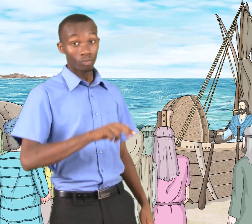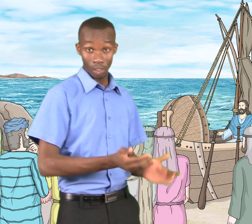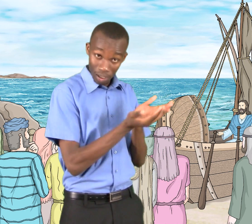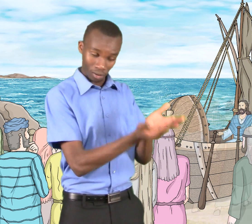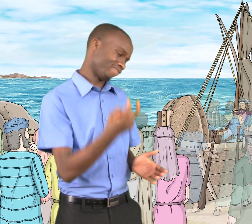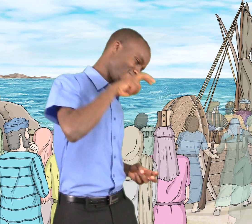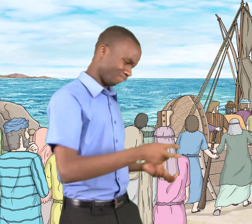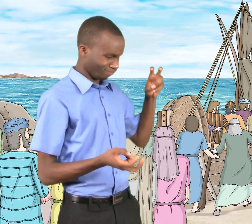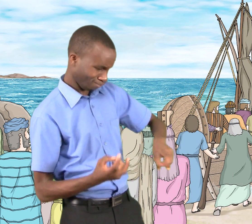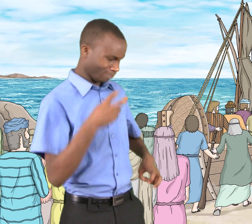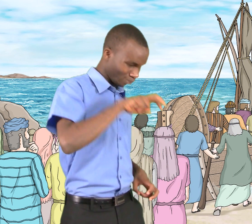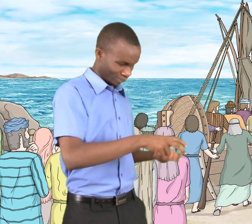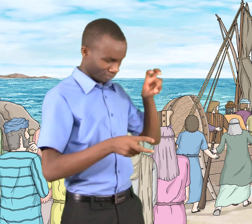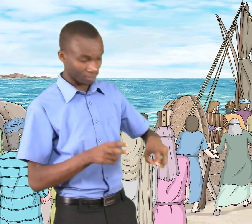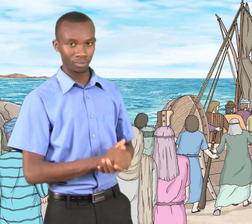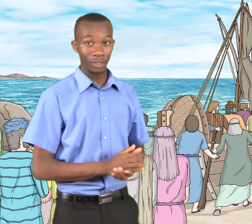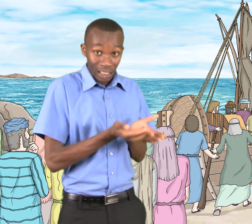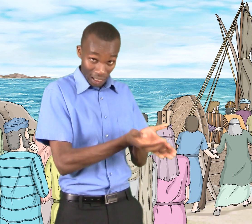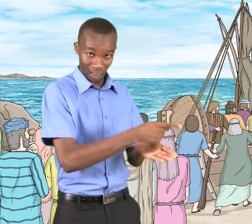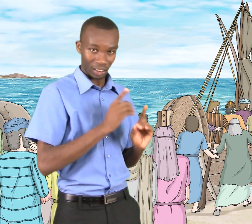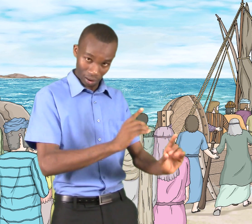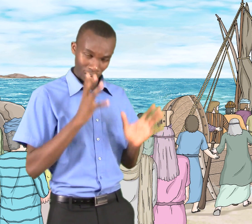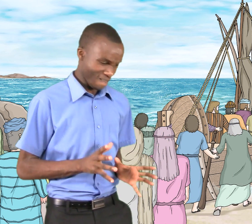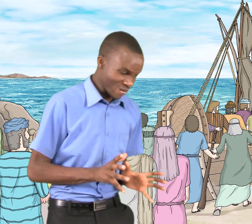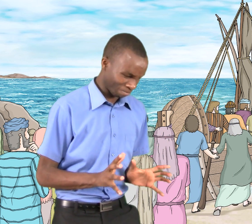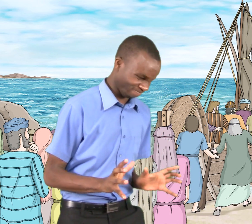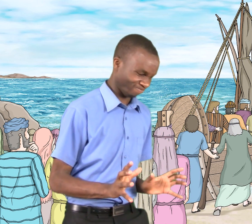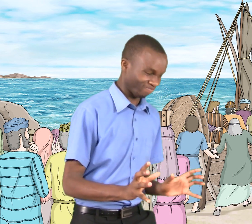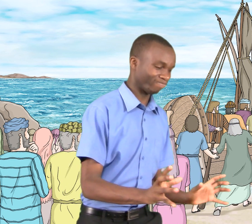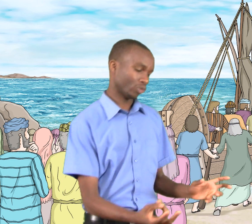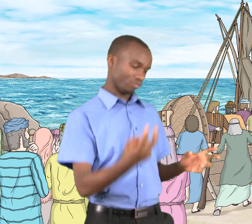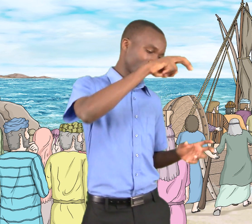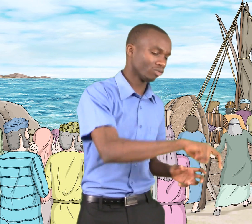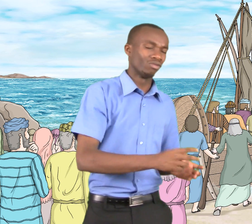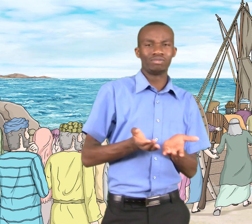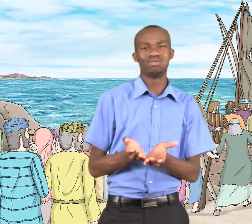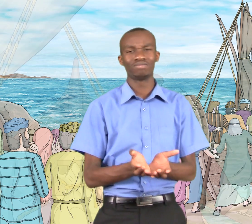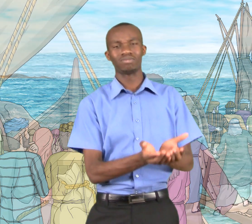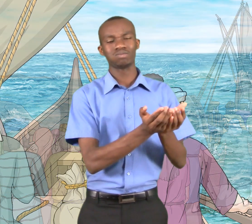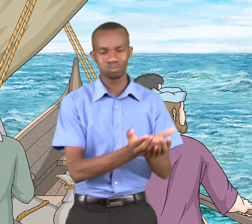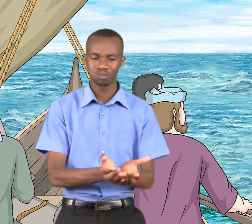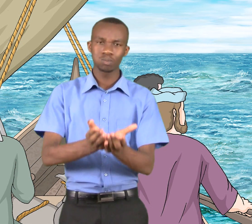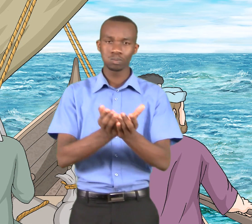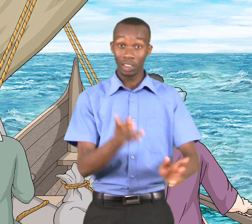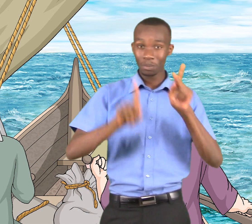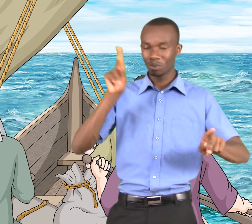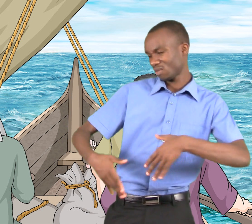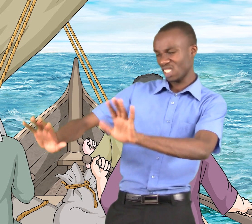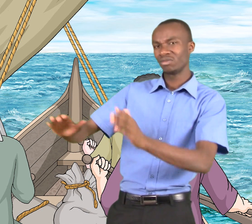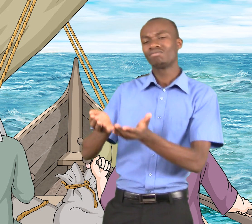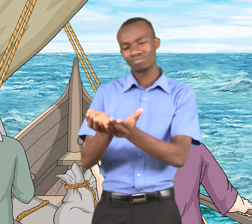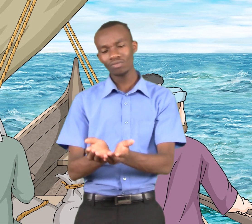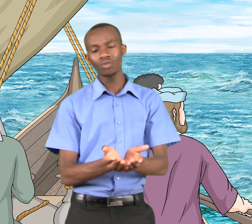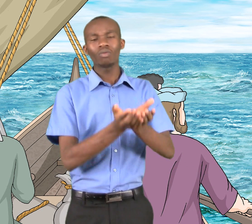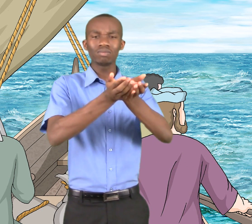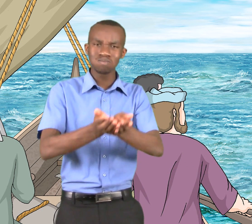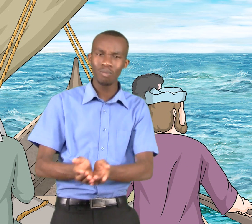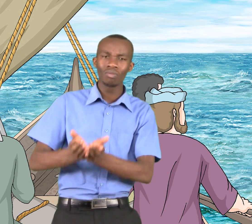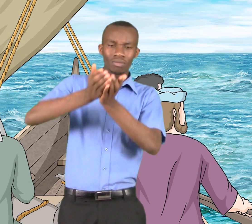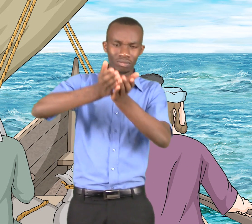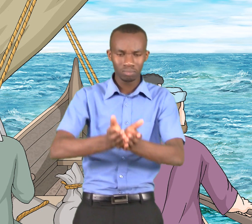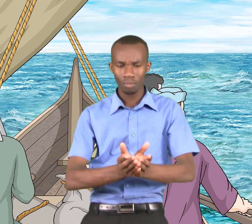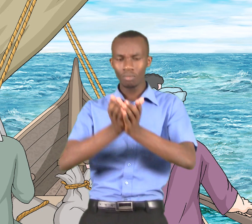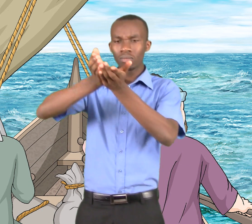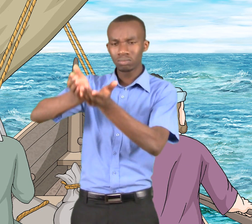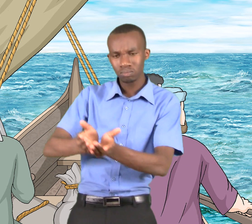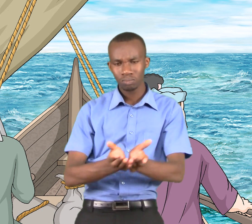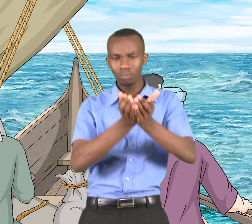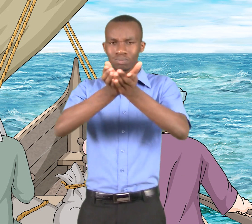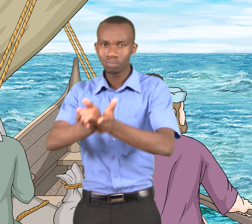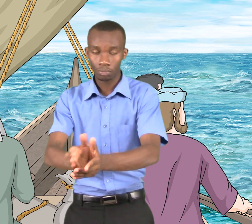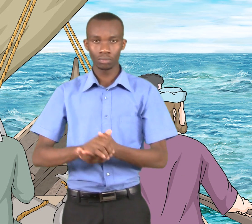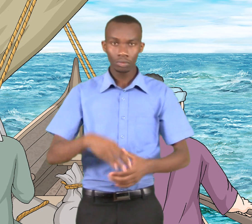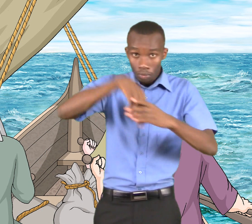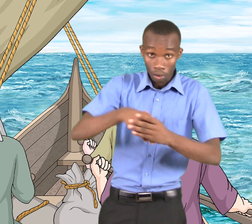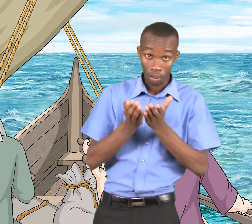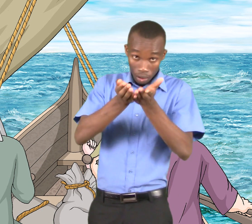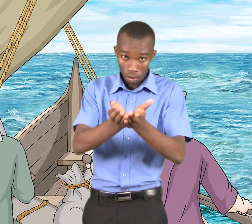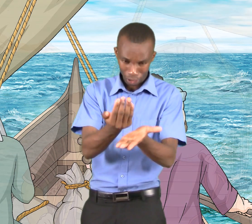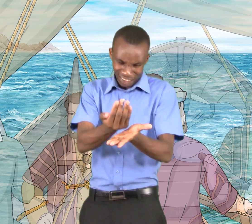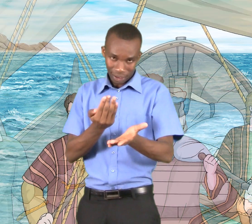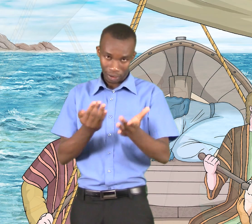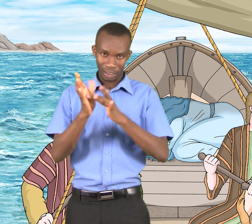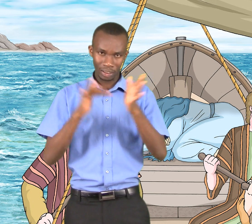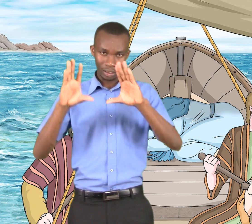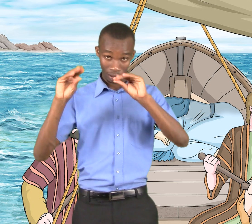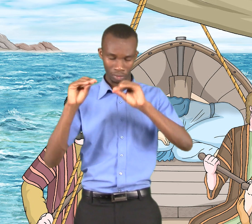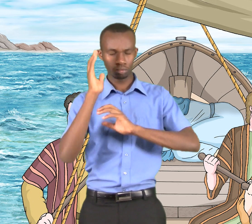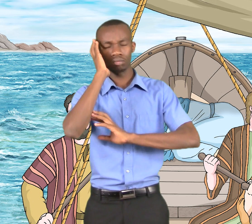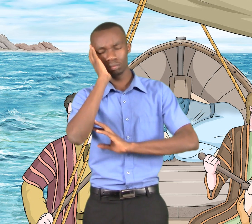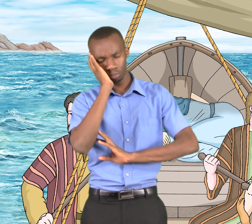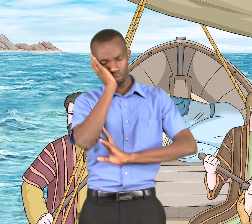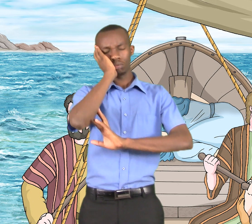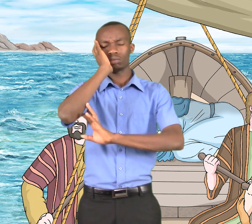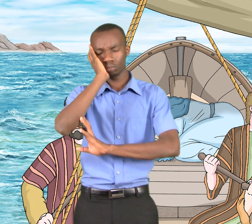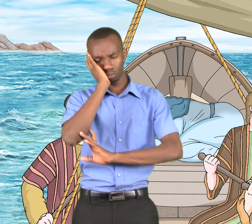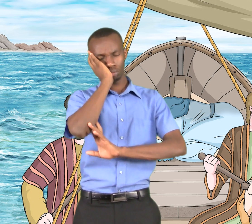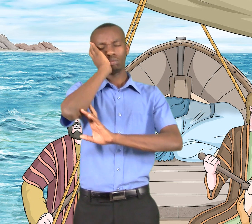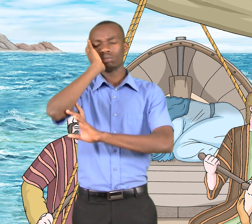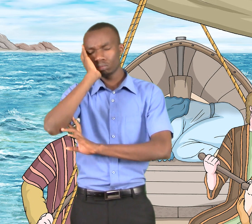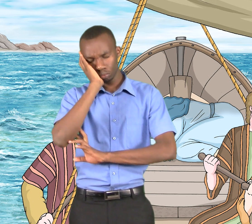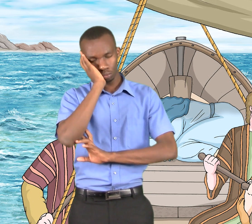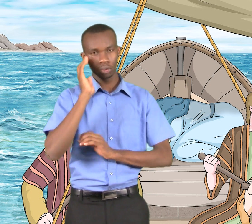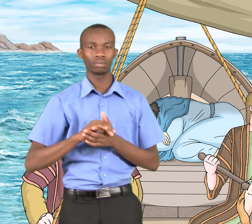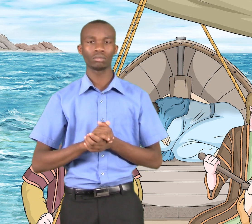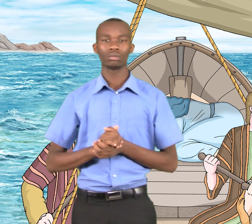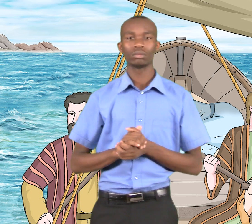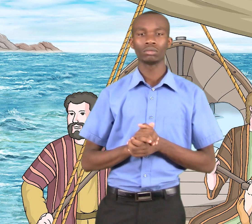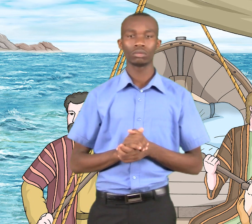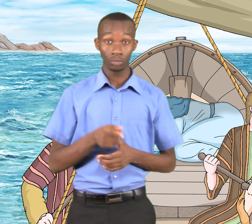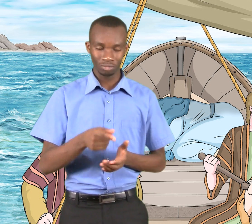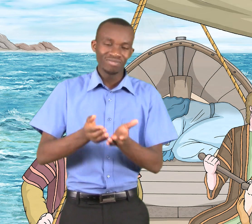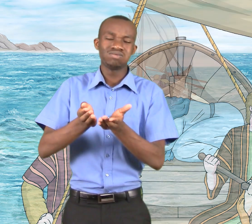After they had dismissed the crowd, they took Jesus with them, since He was already in the boat.